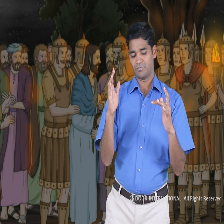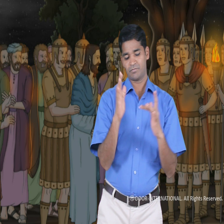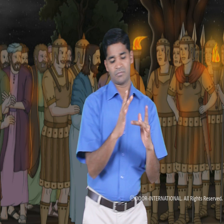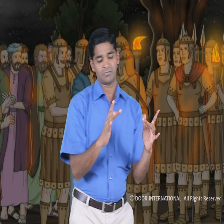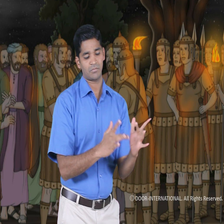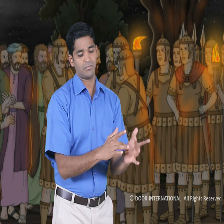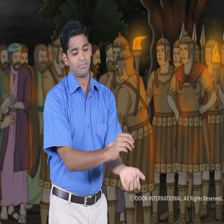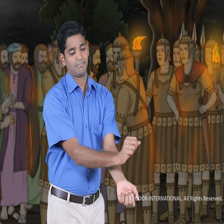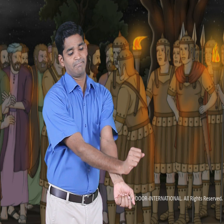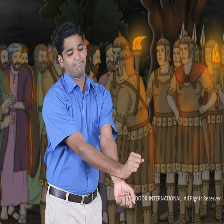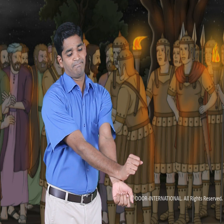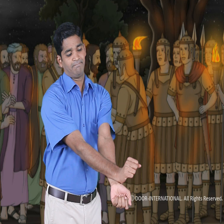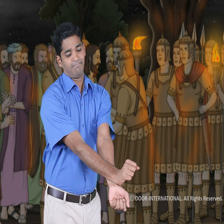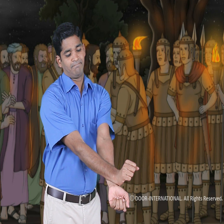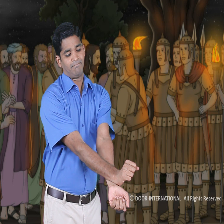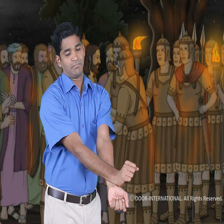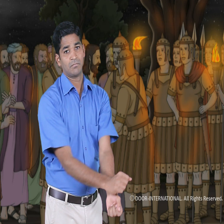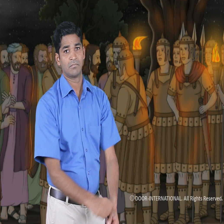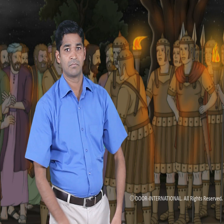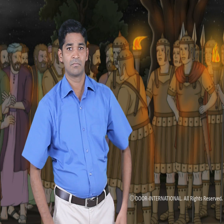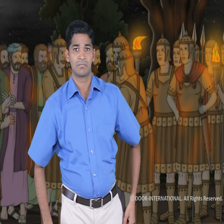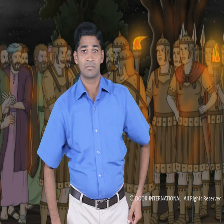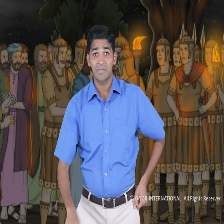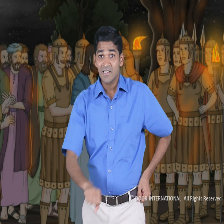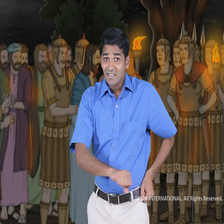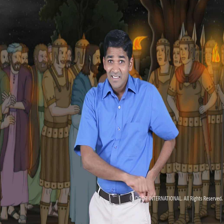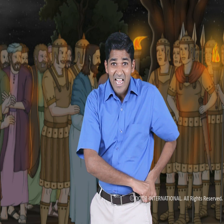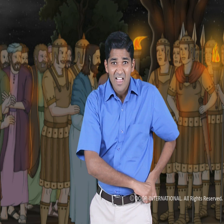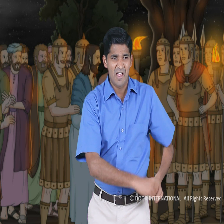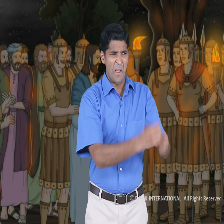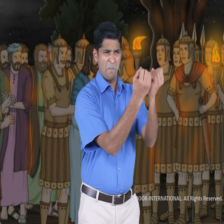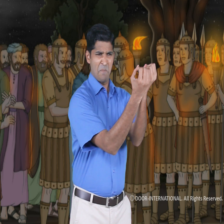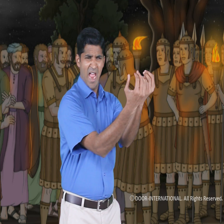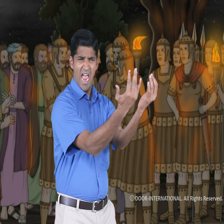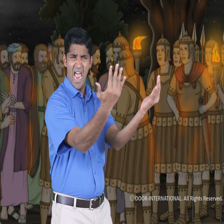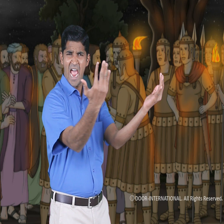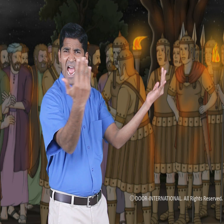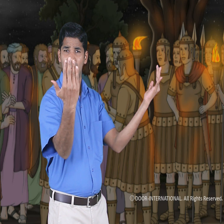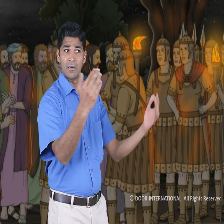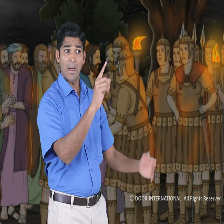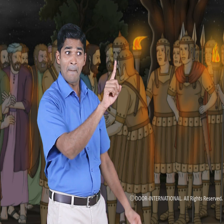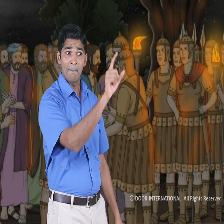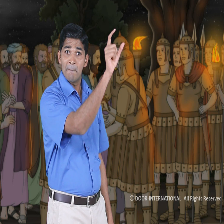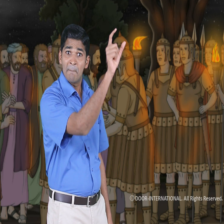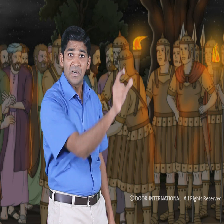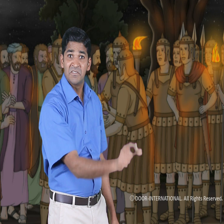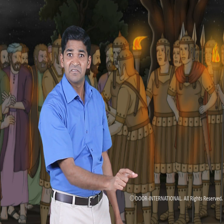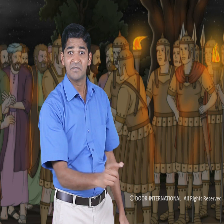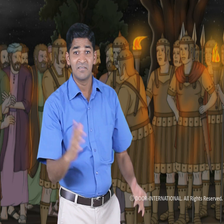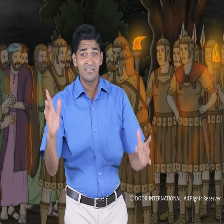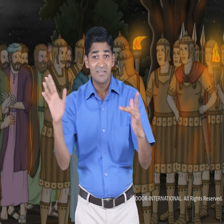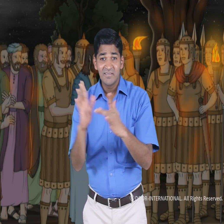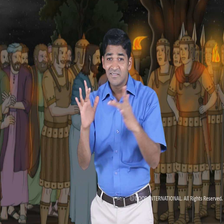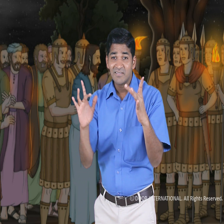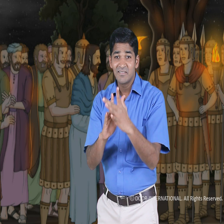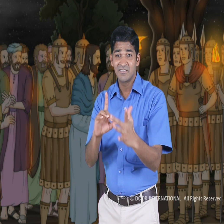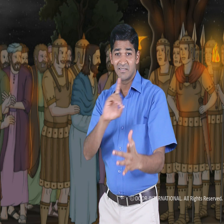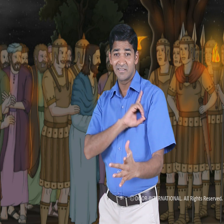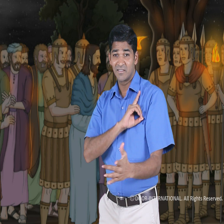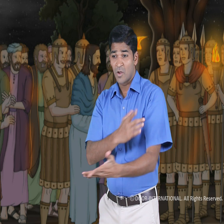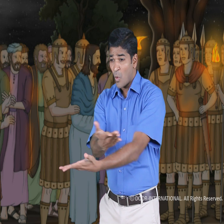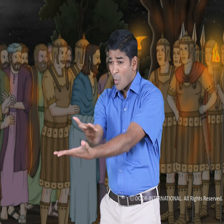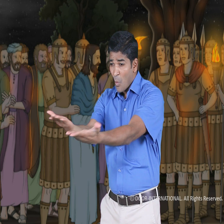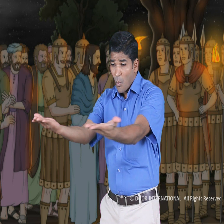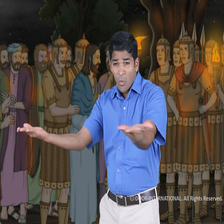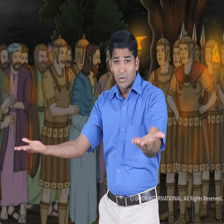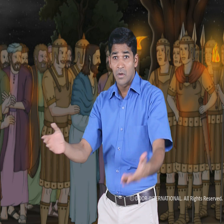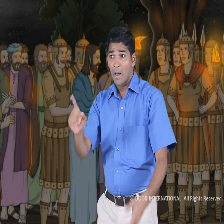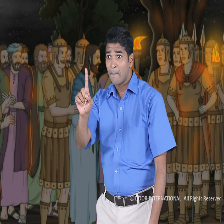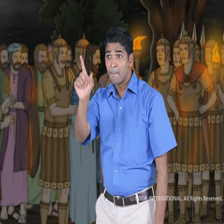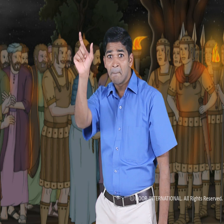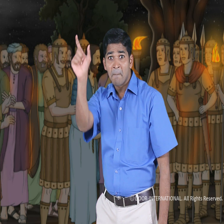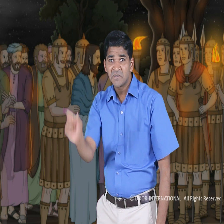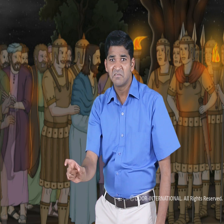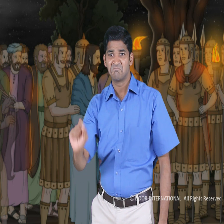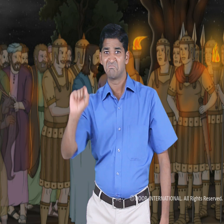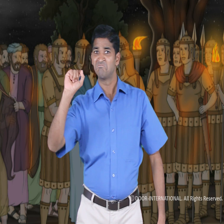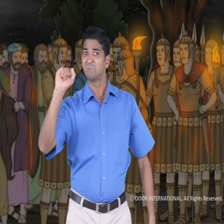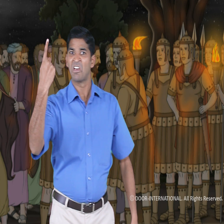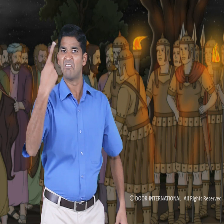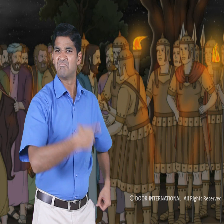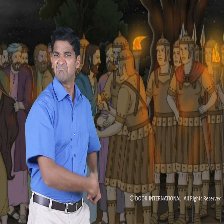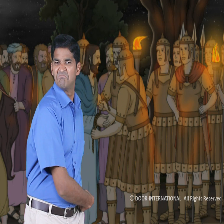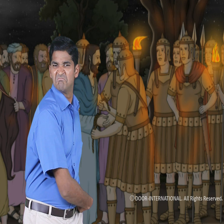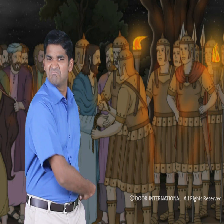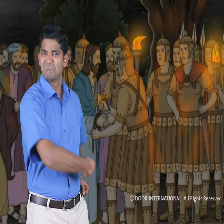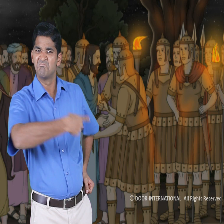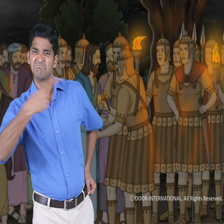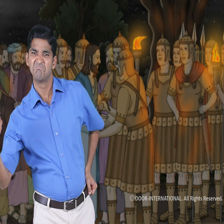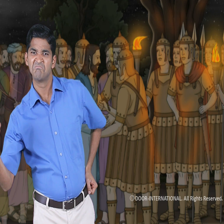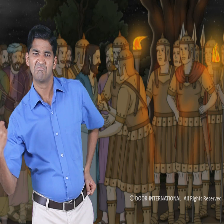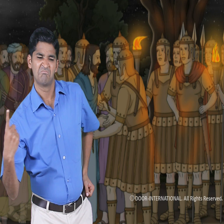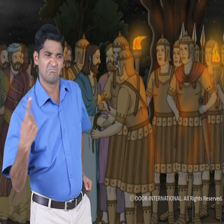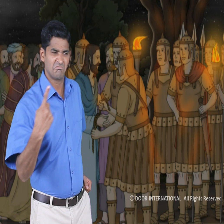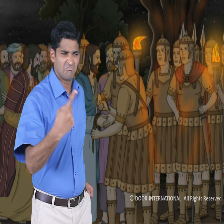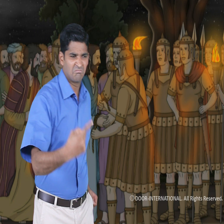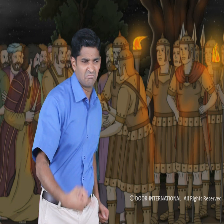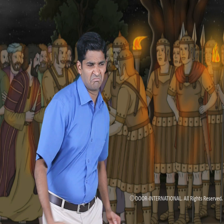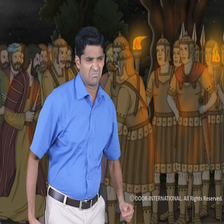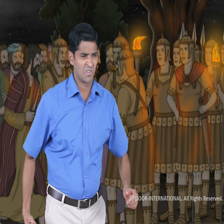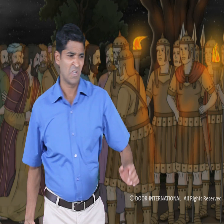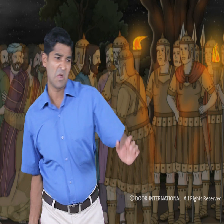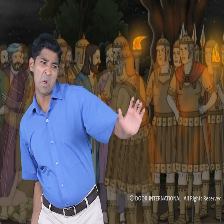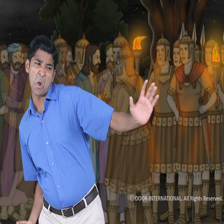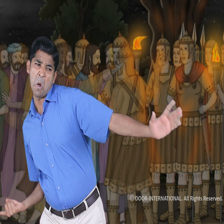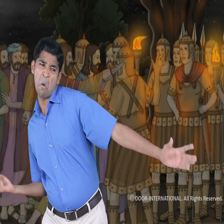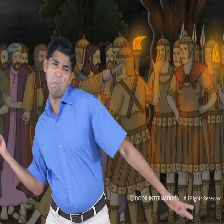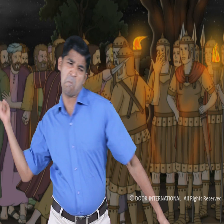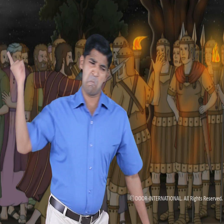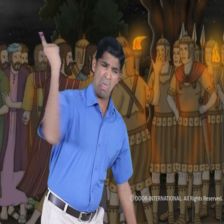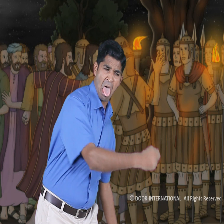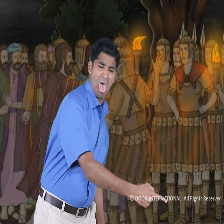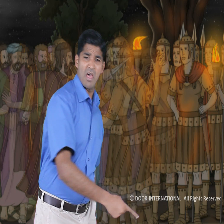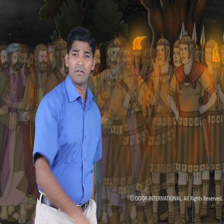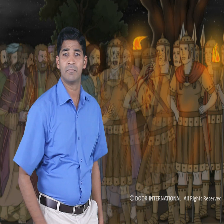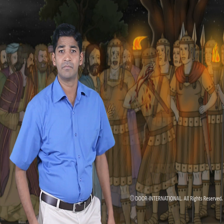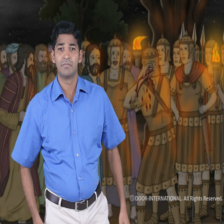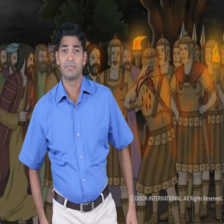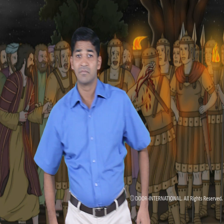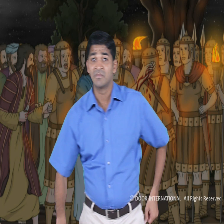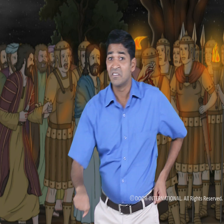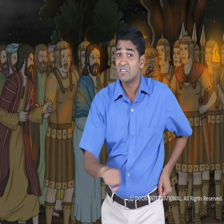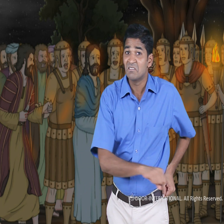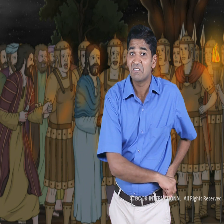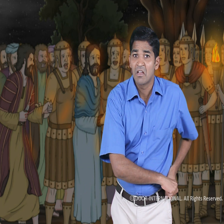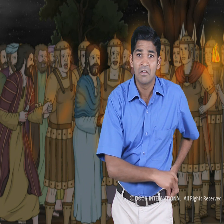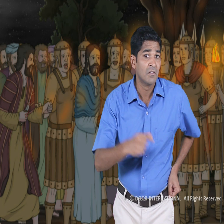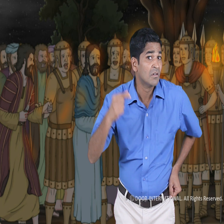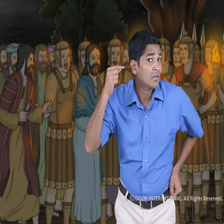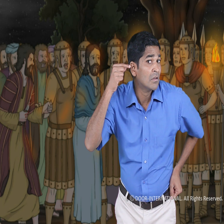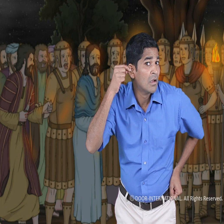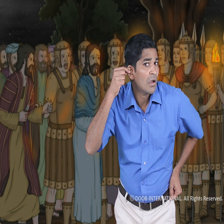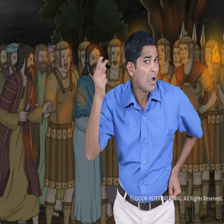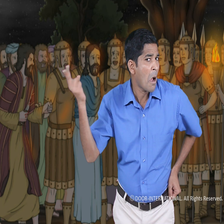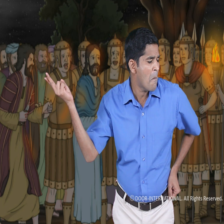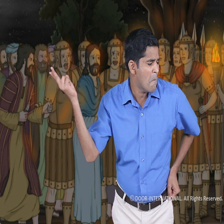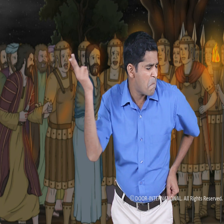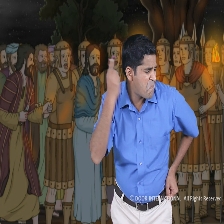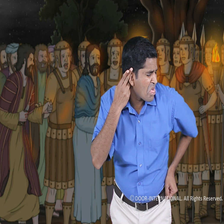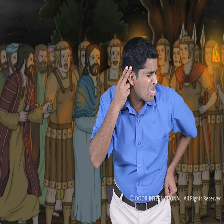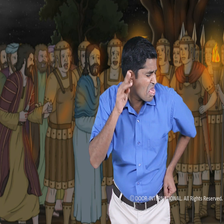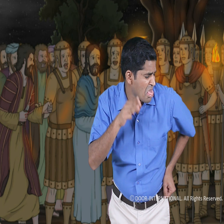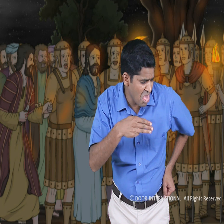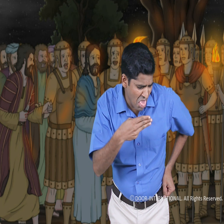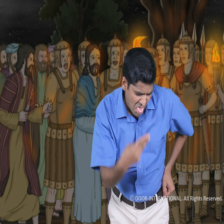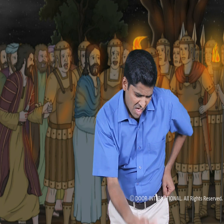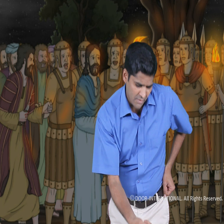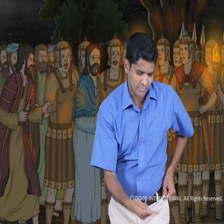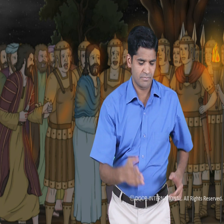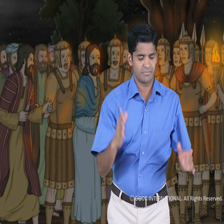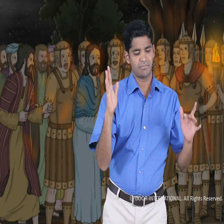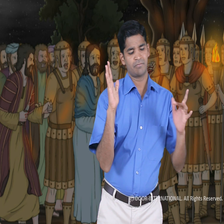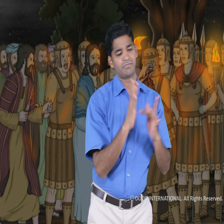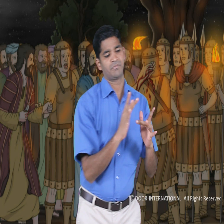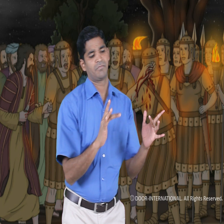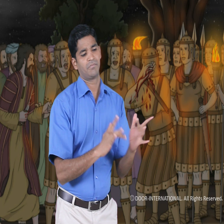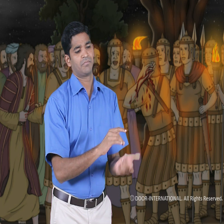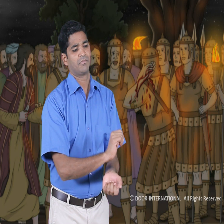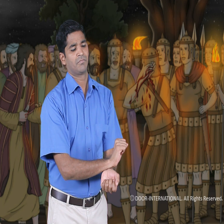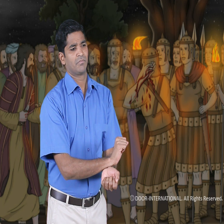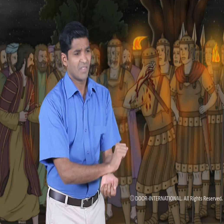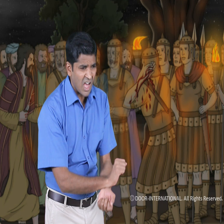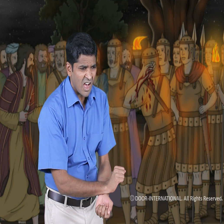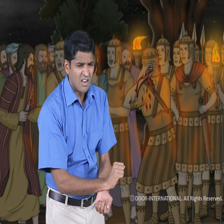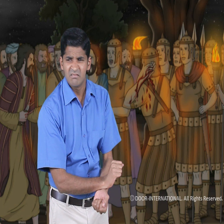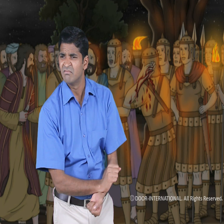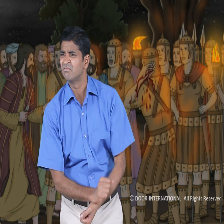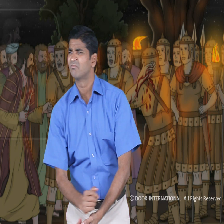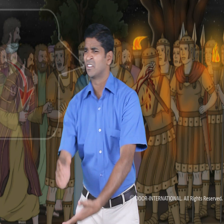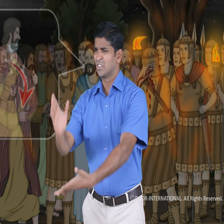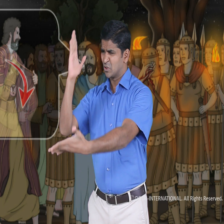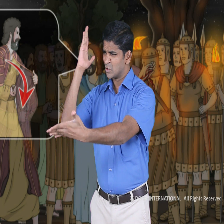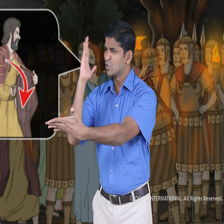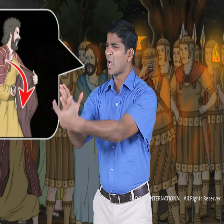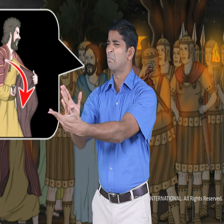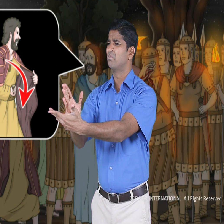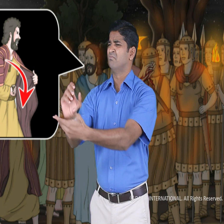At this, one of Jesus’ companions drew his sword and struck the servant of the high priest, cutting off his ear.